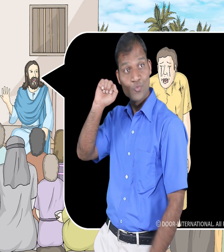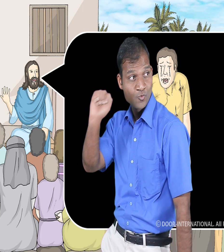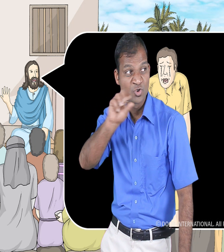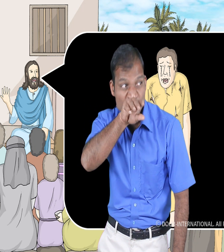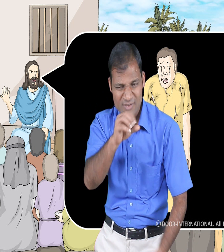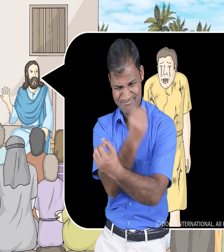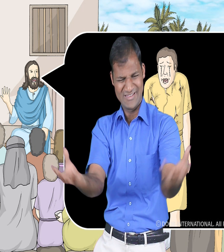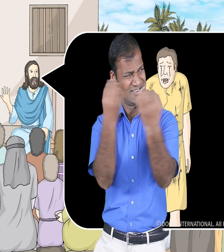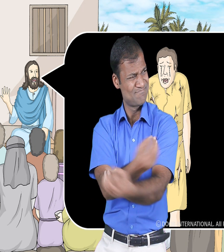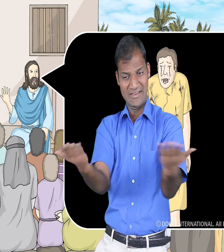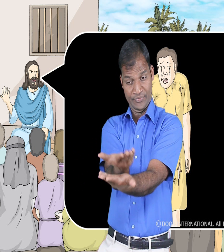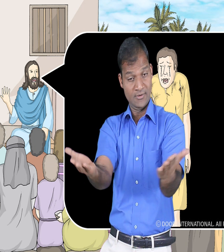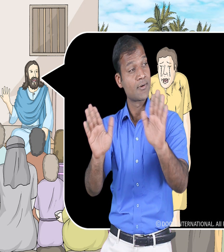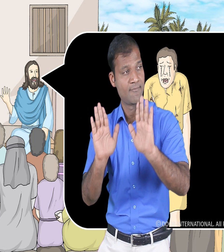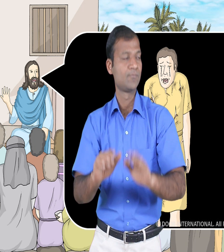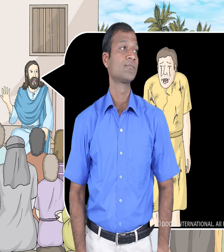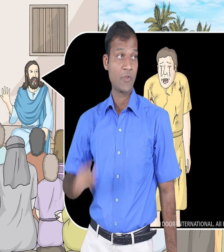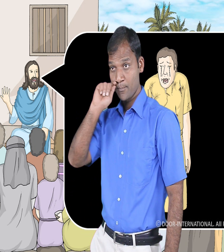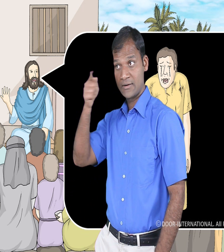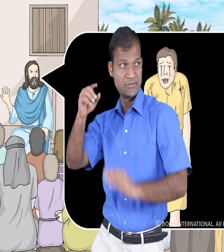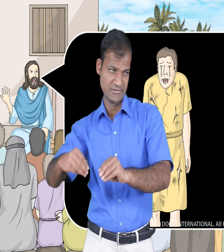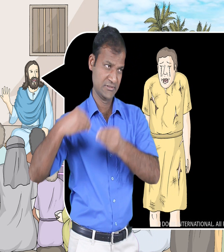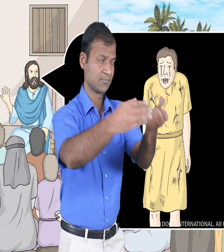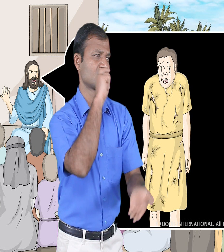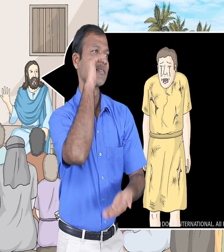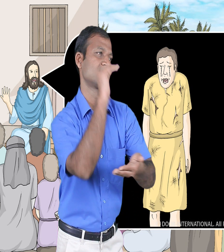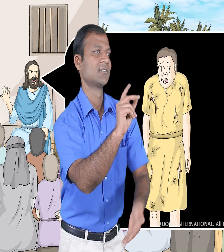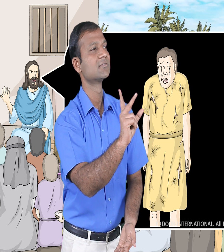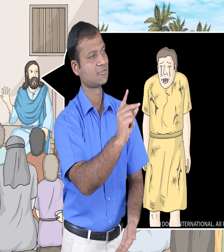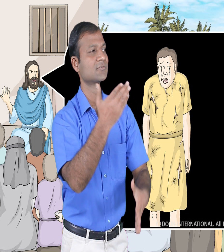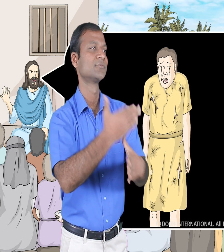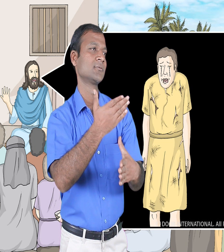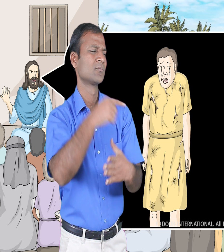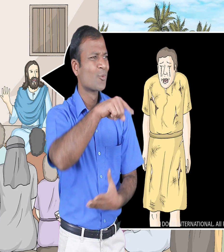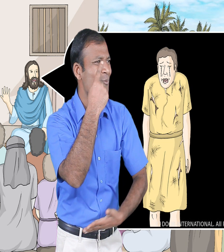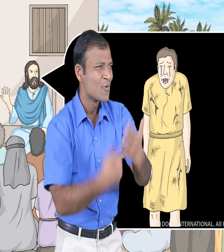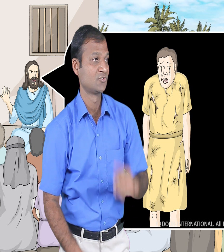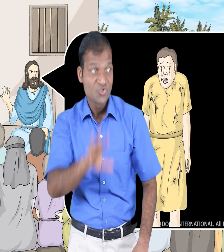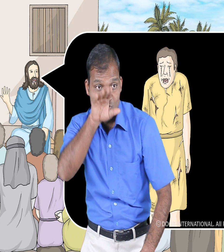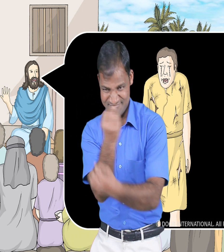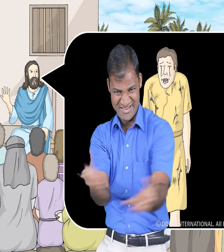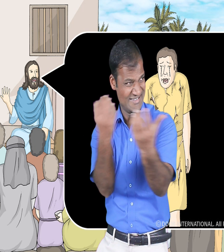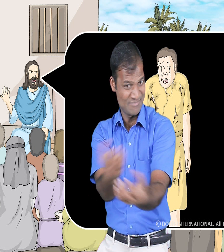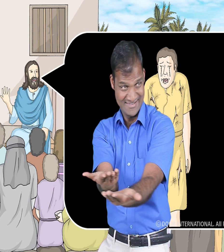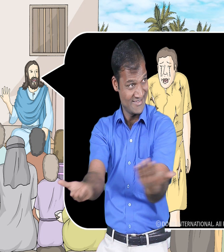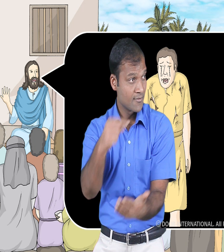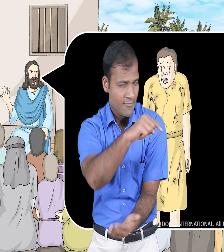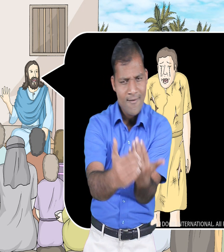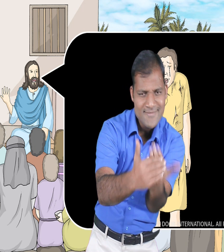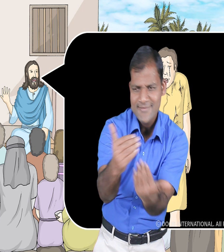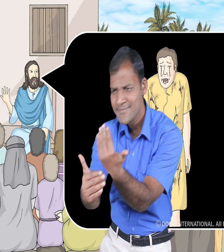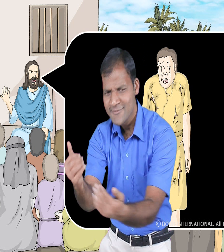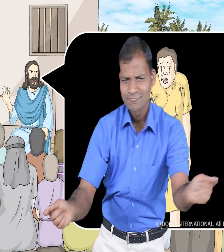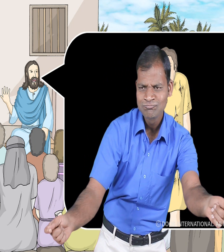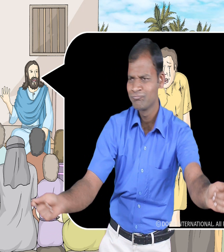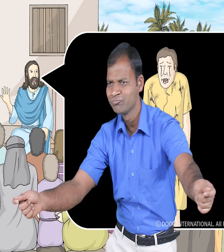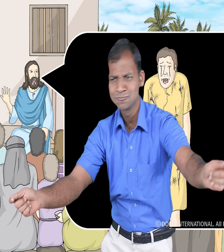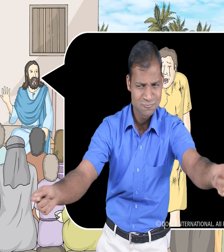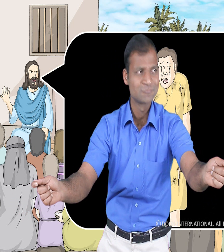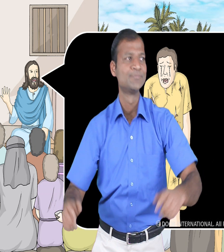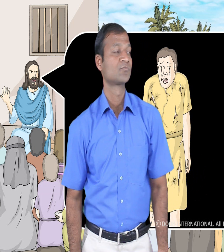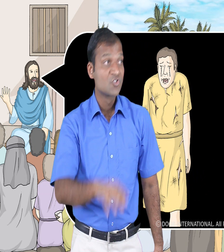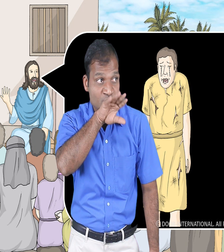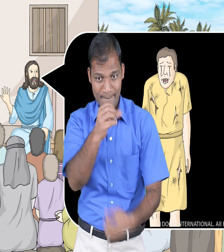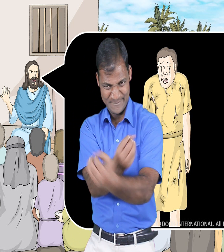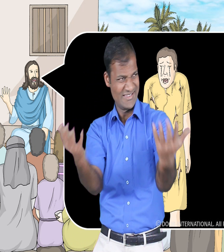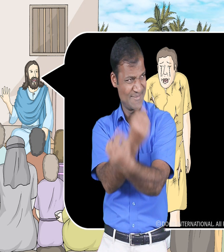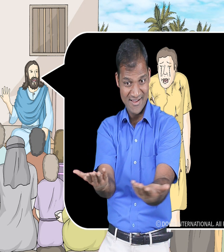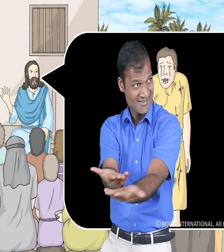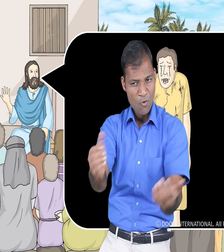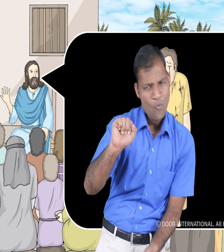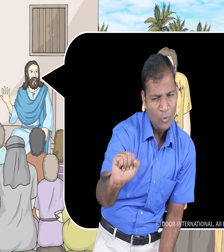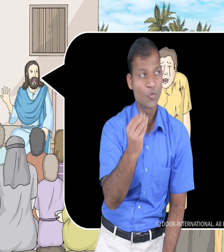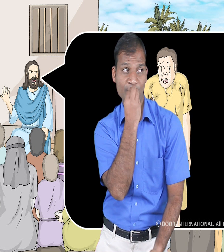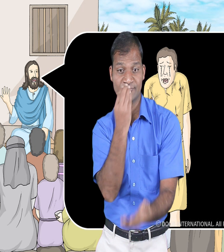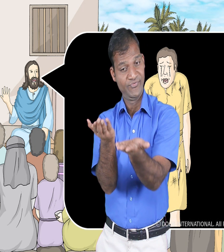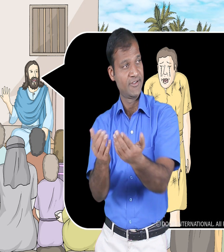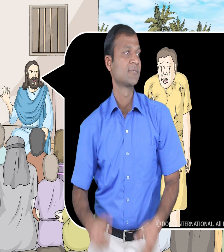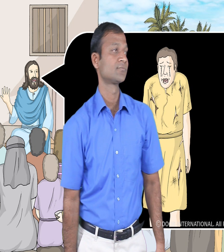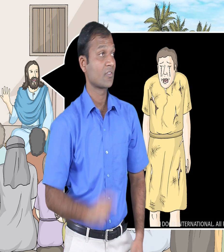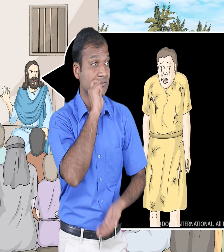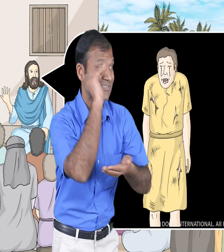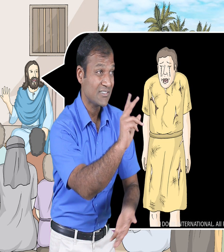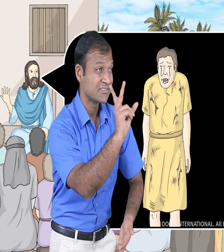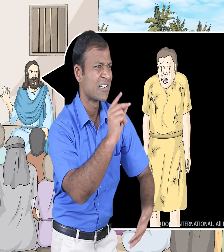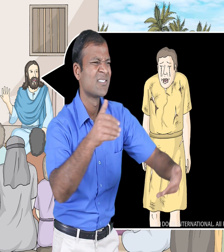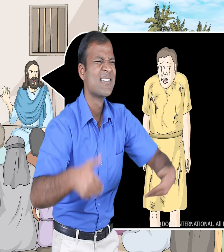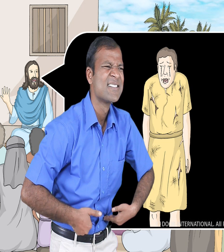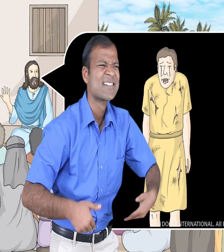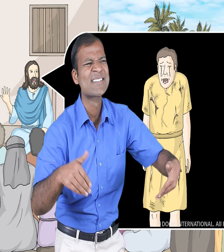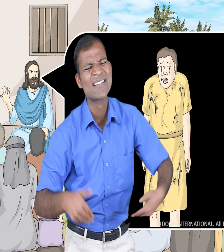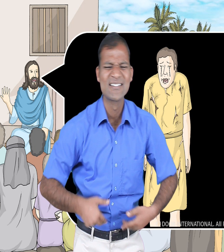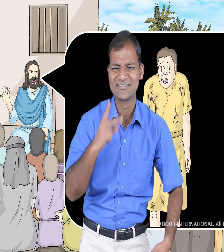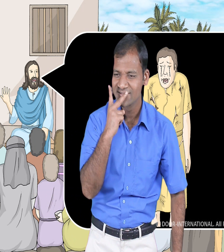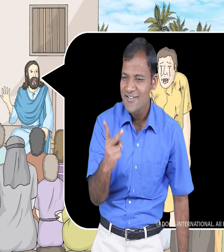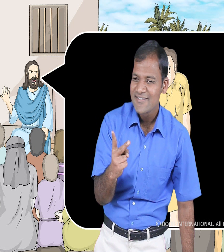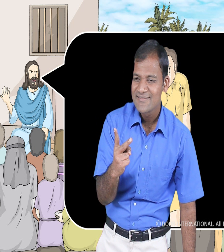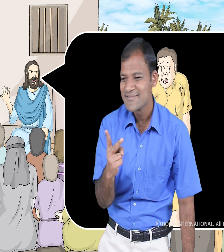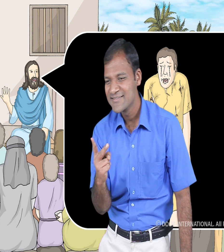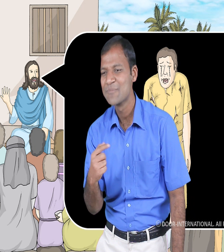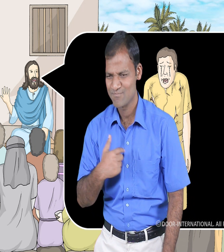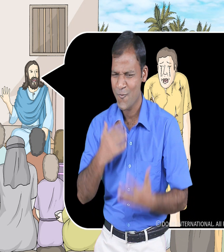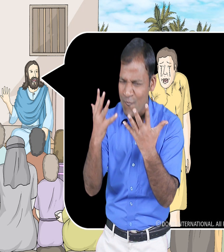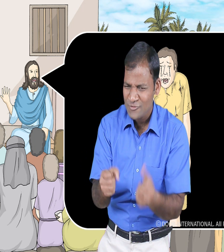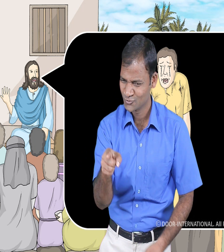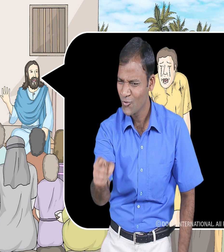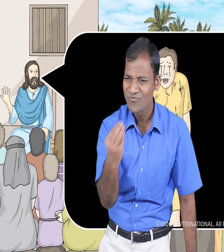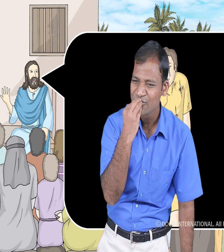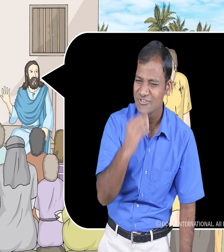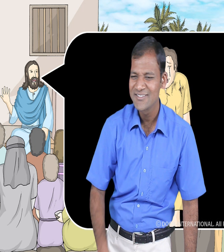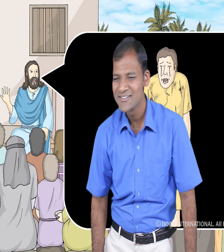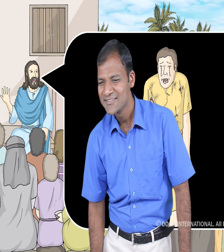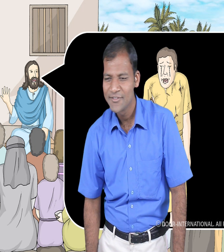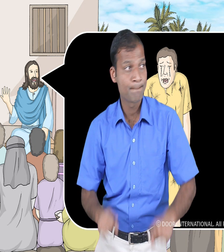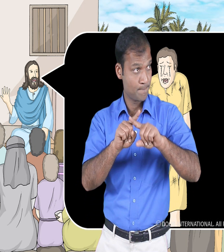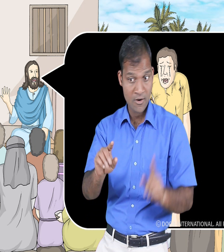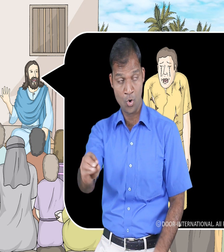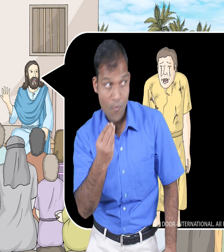So he went and hired himself out to a citizen of that country, who sent him into his fields to feed the pigs.